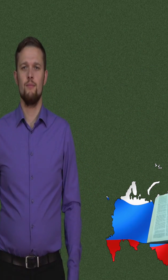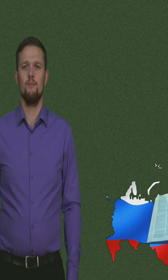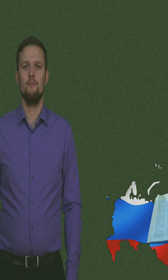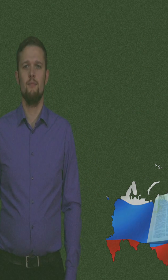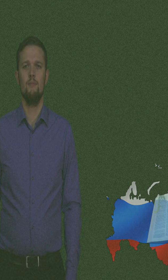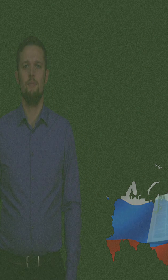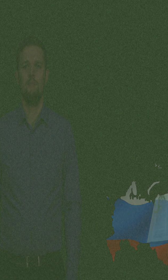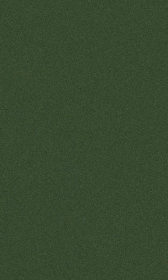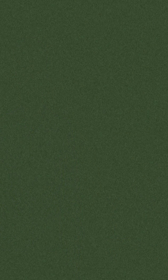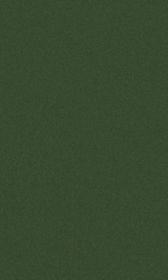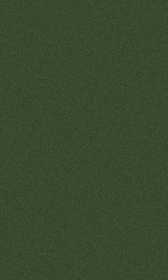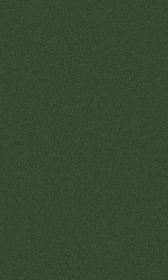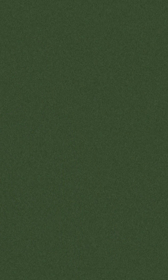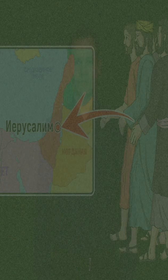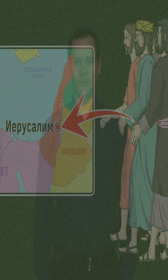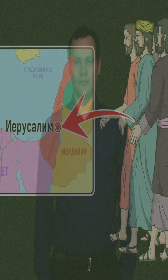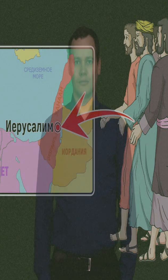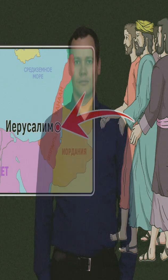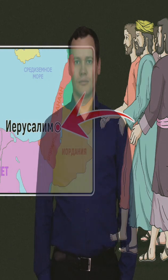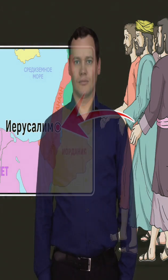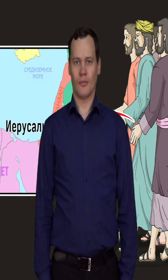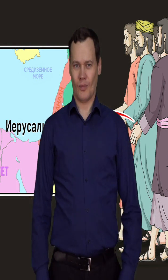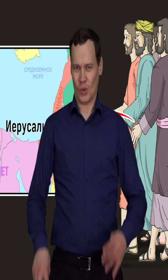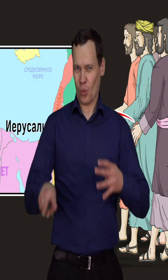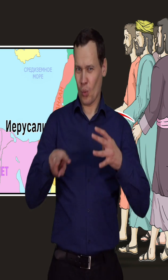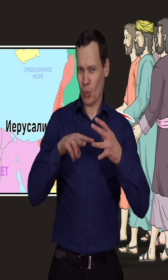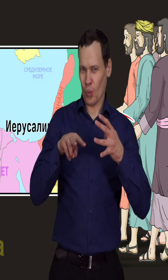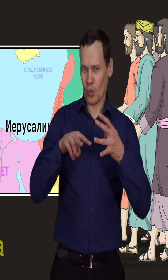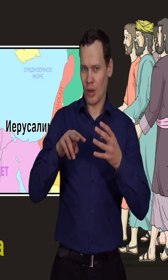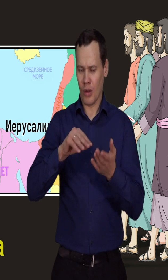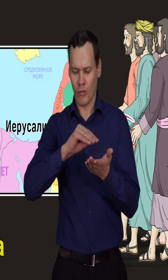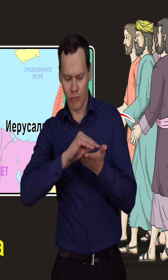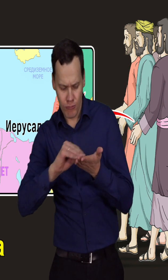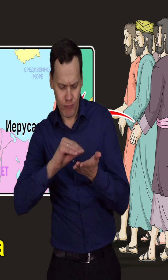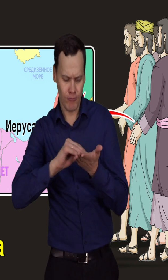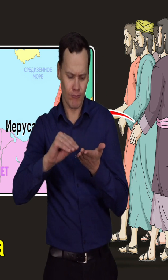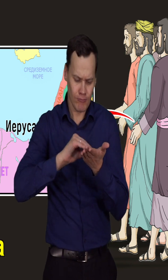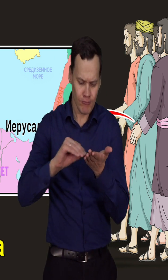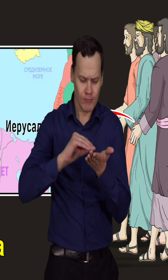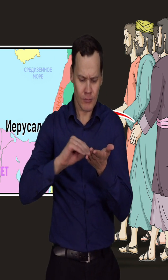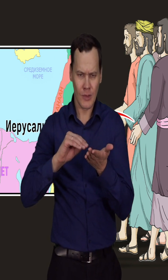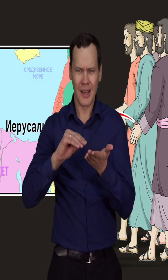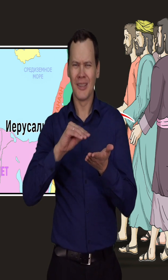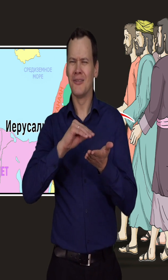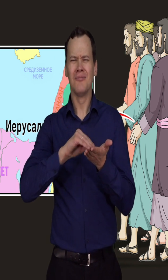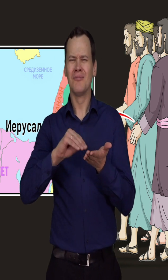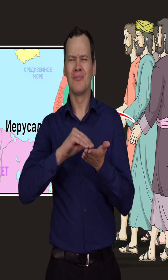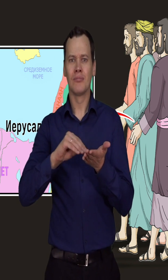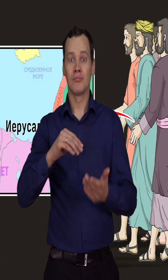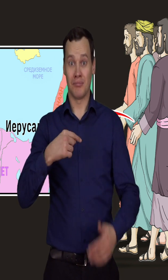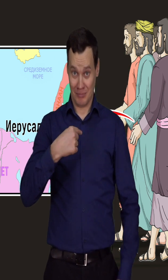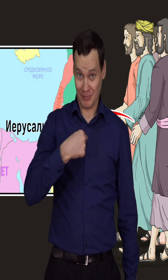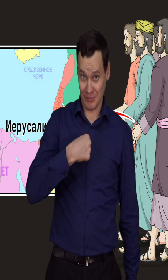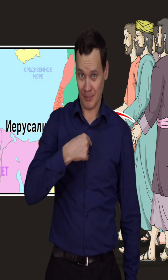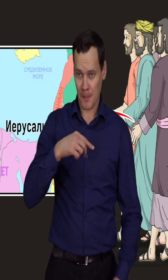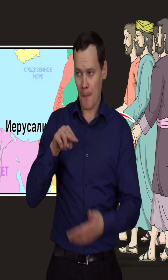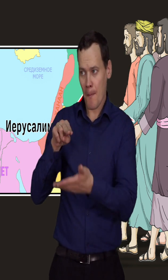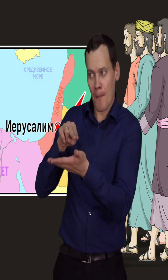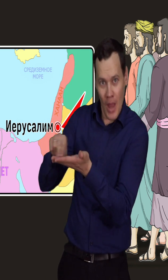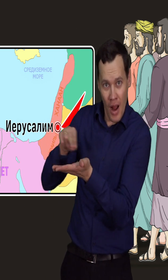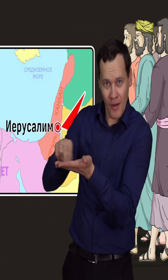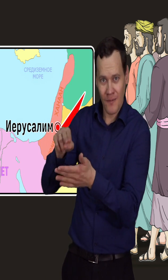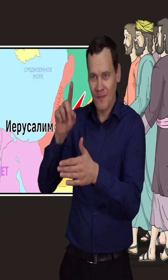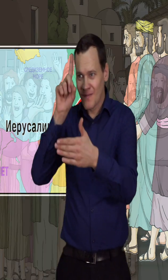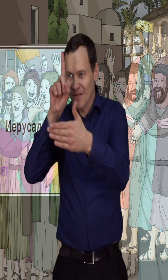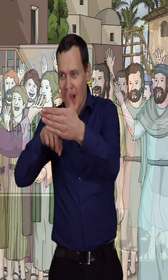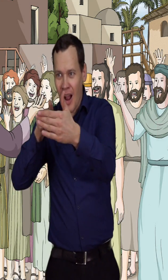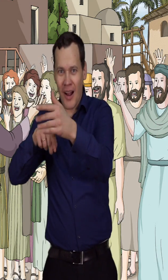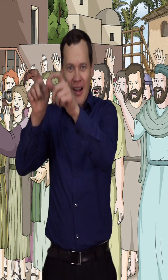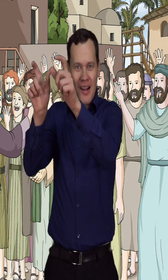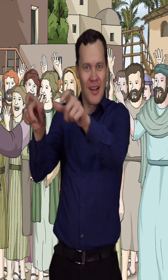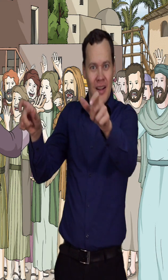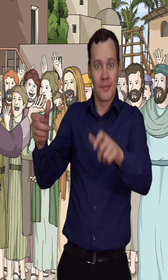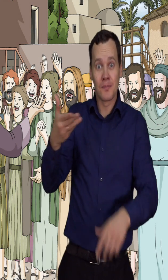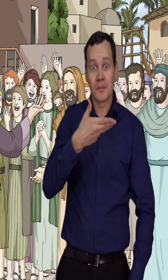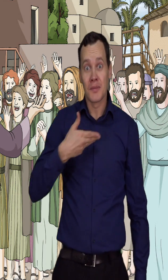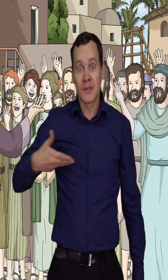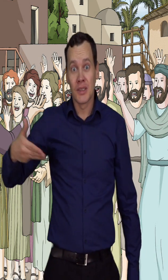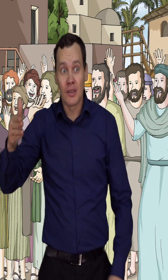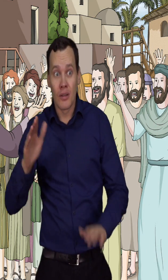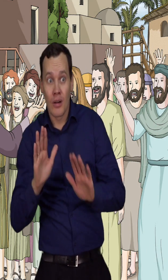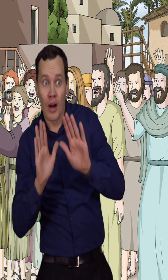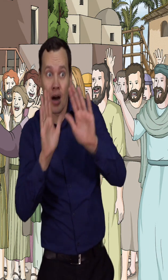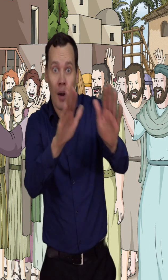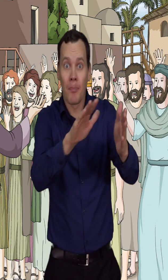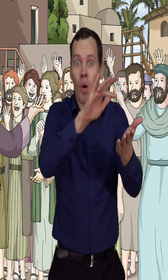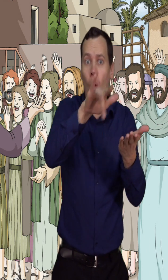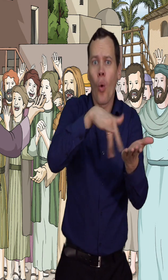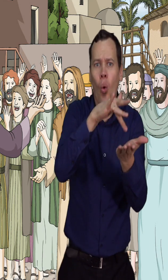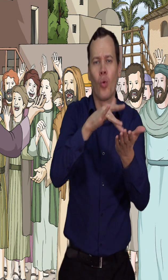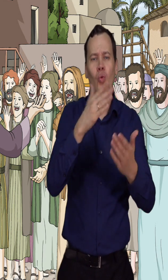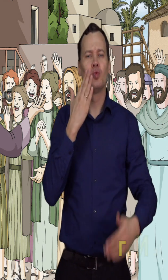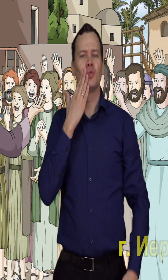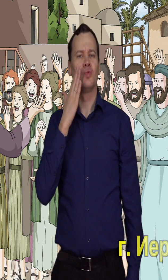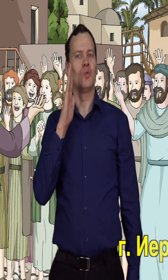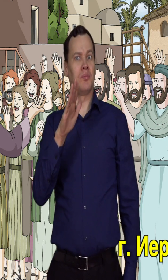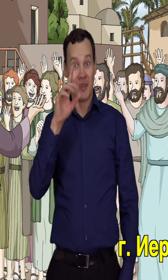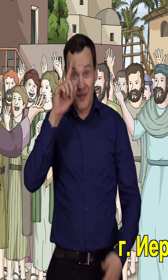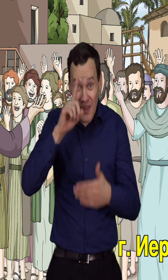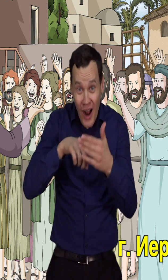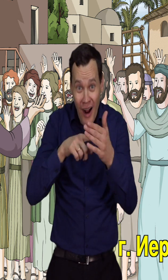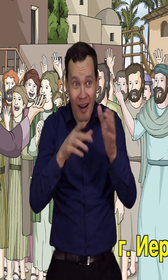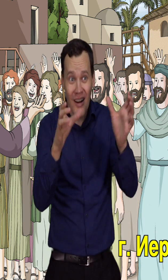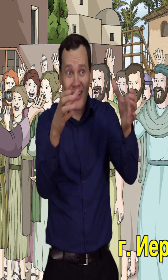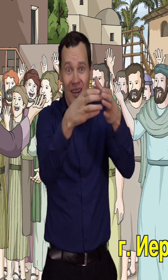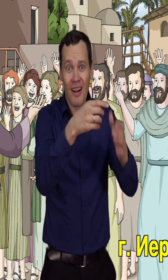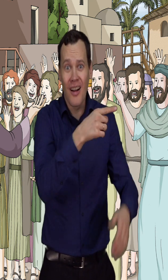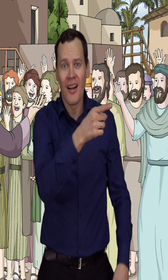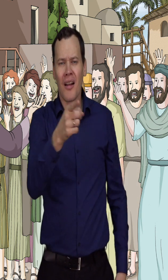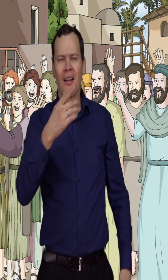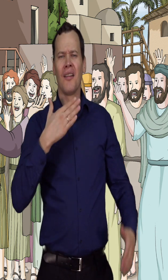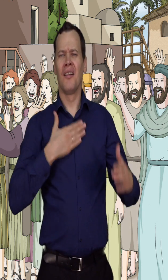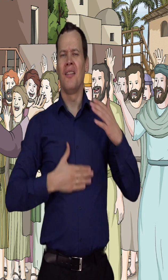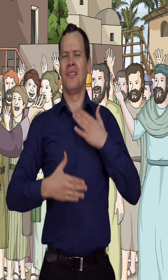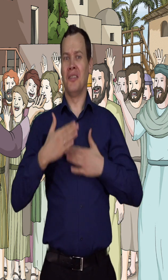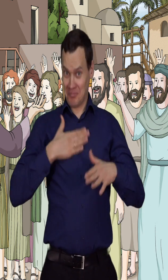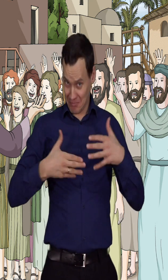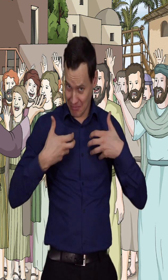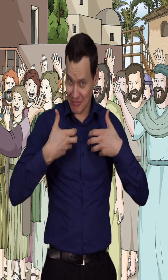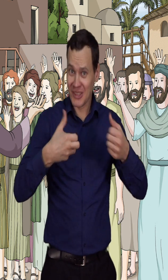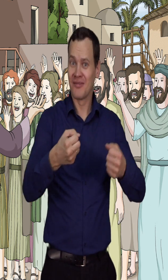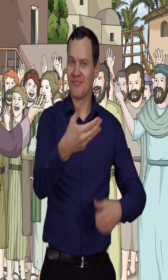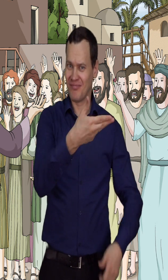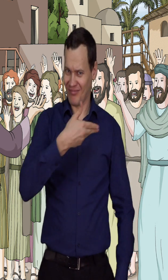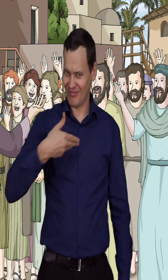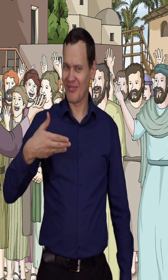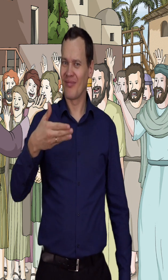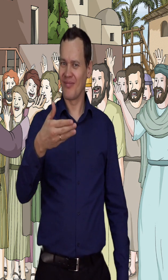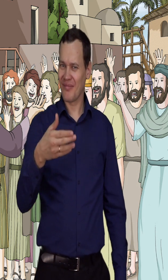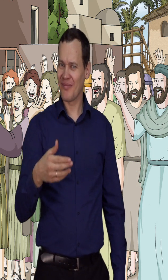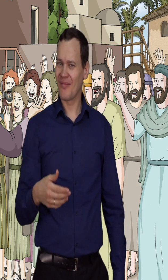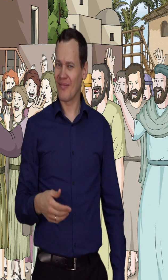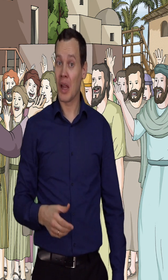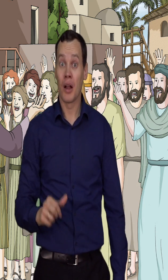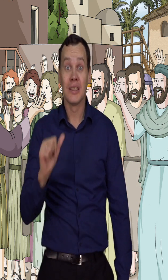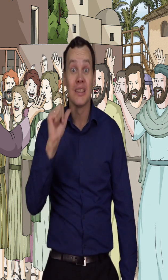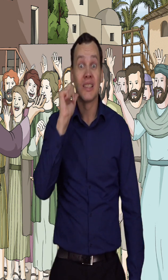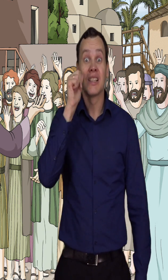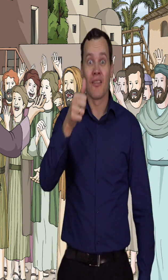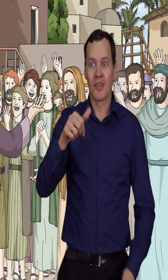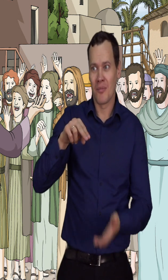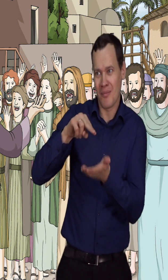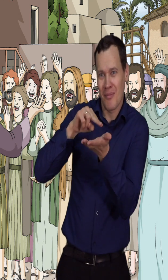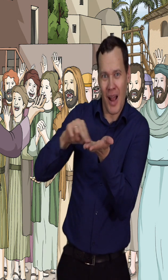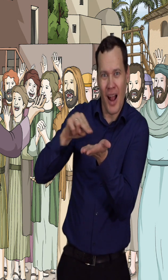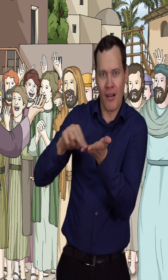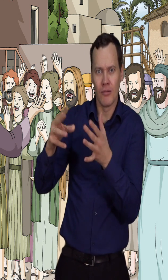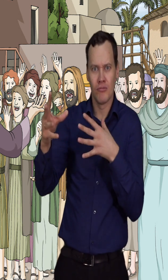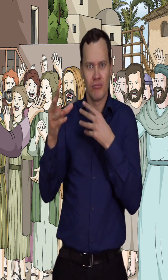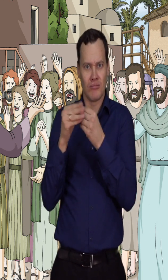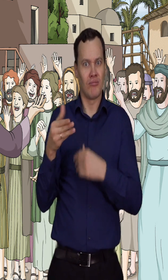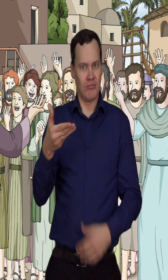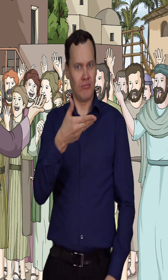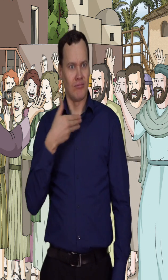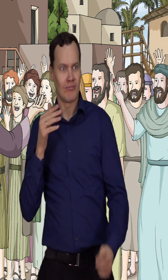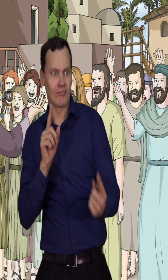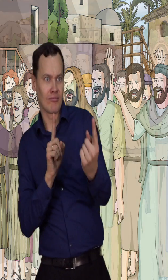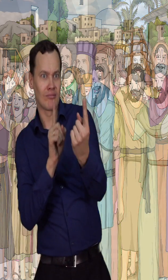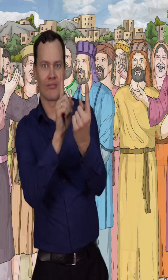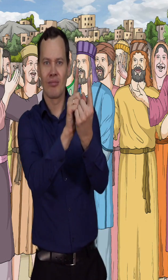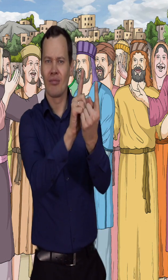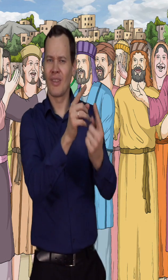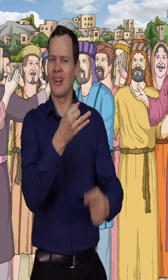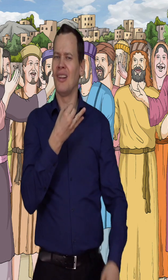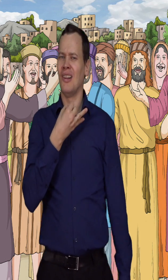When we arrived in Jerusalem, the brothers welcomed us joyfully.